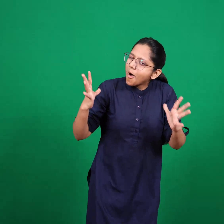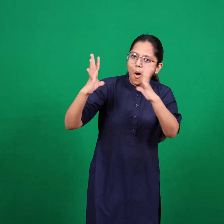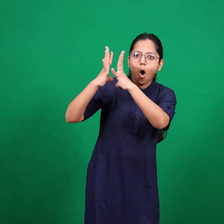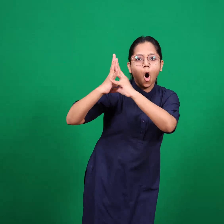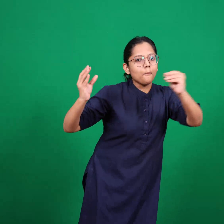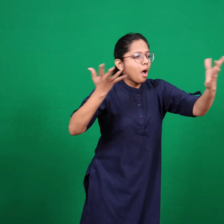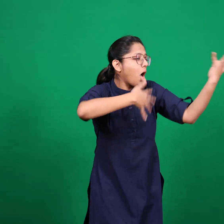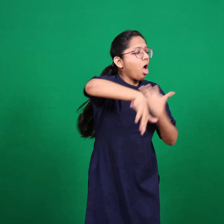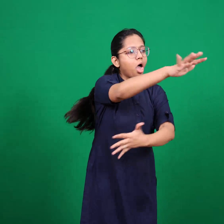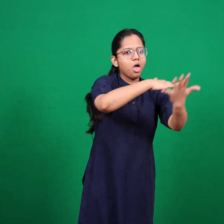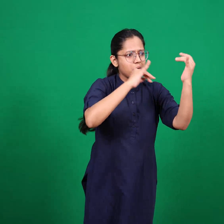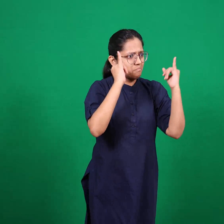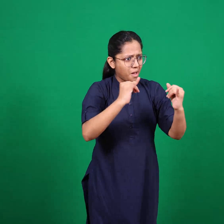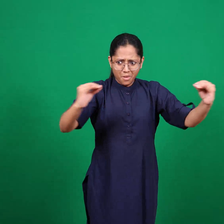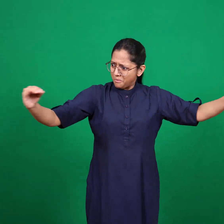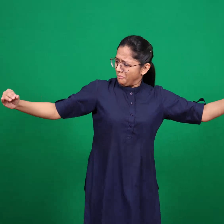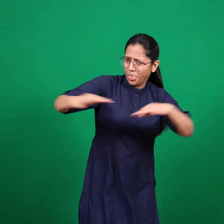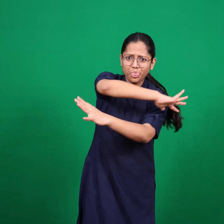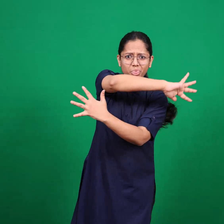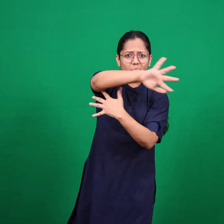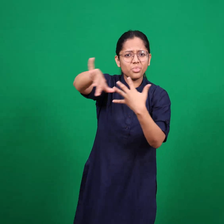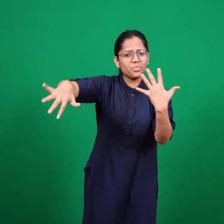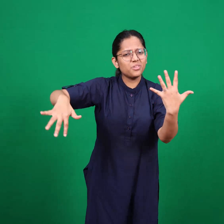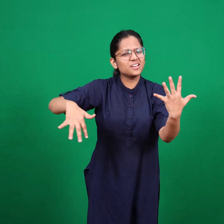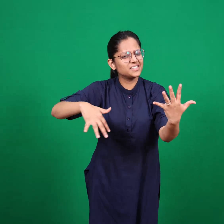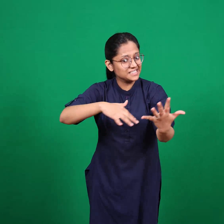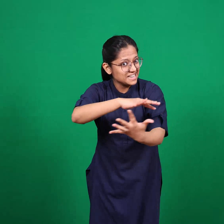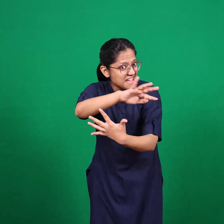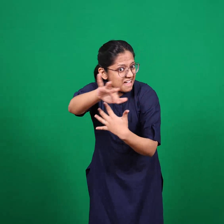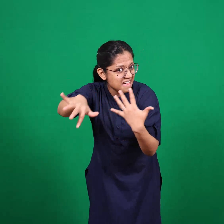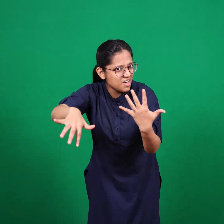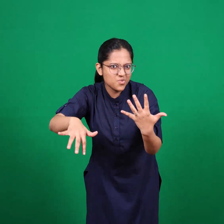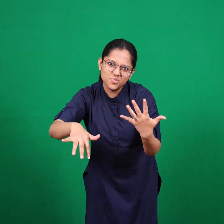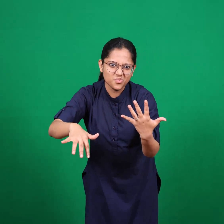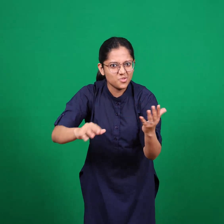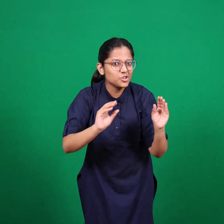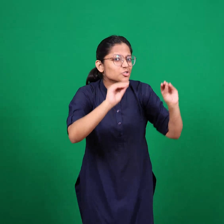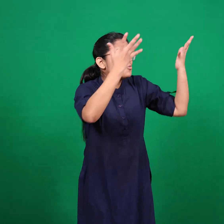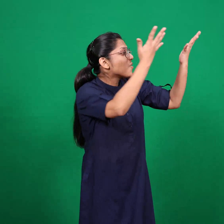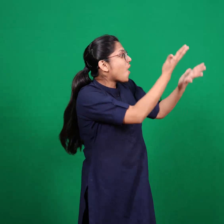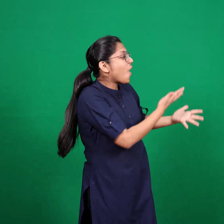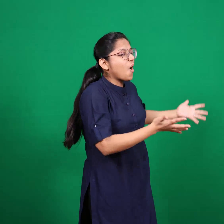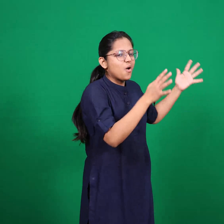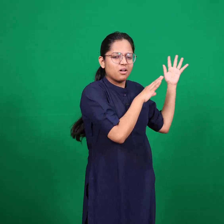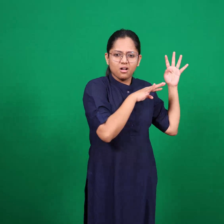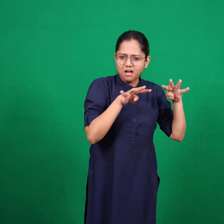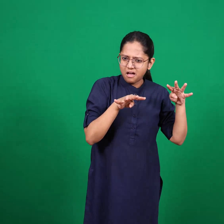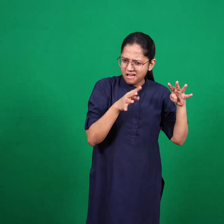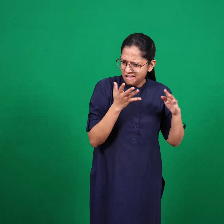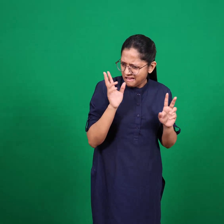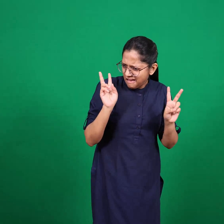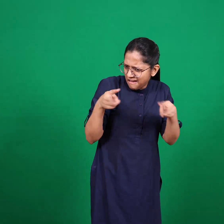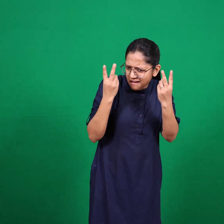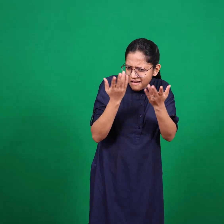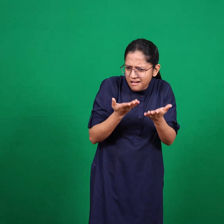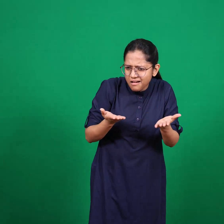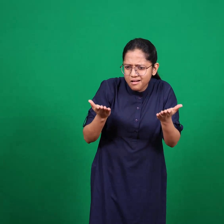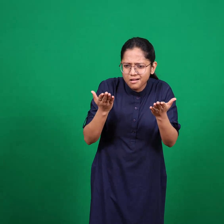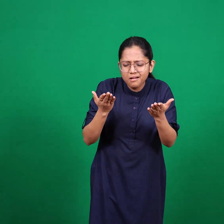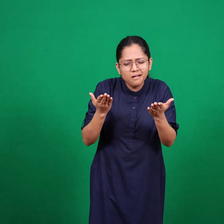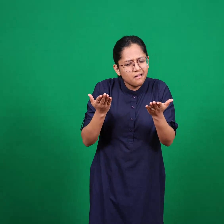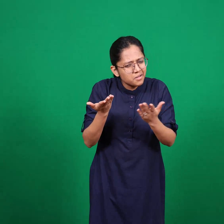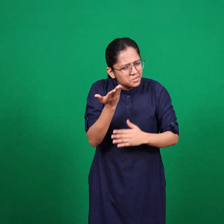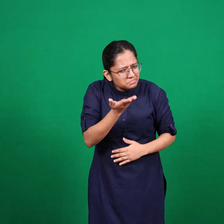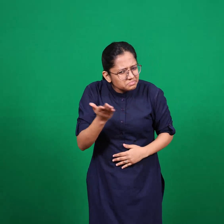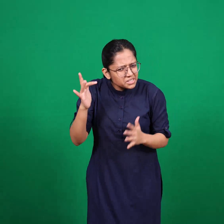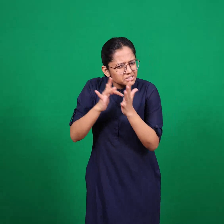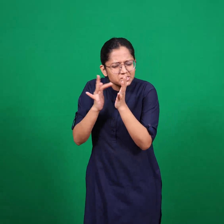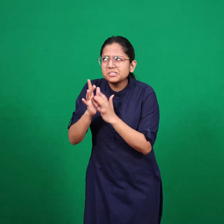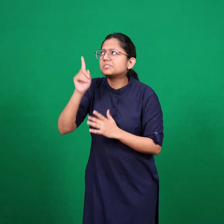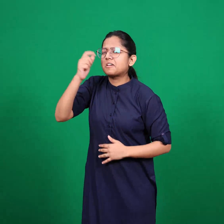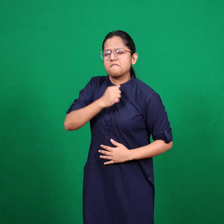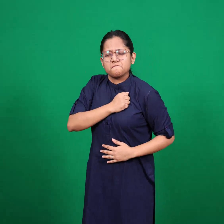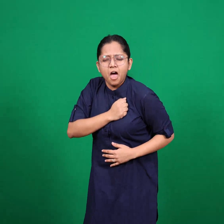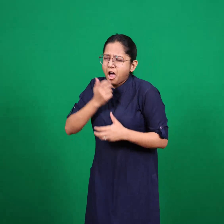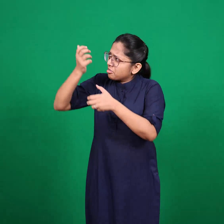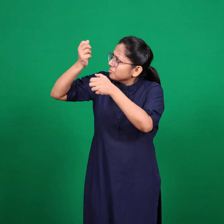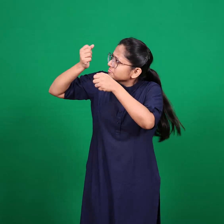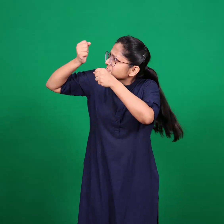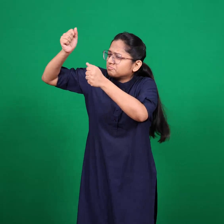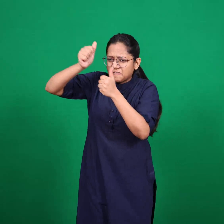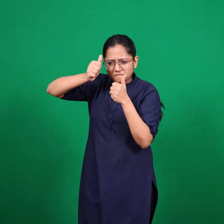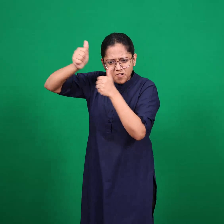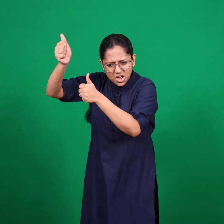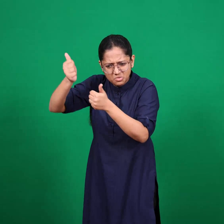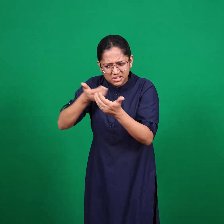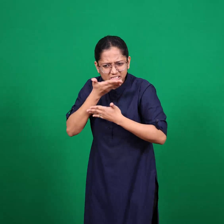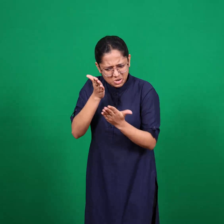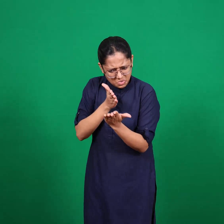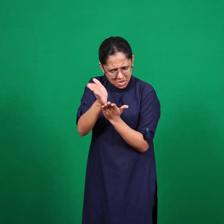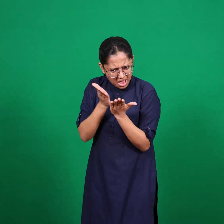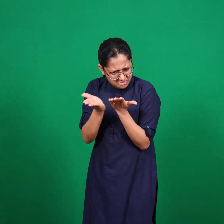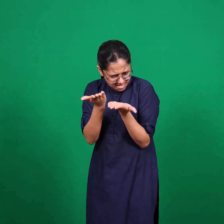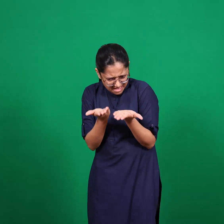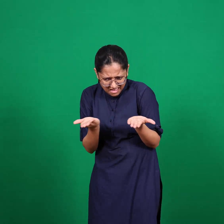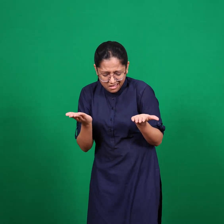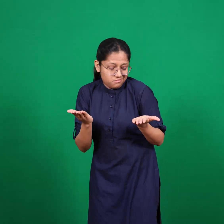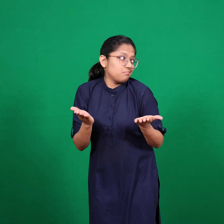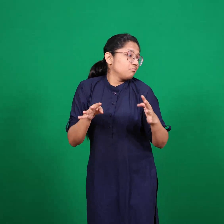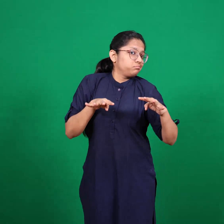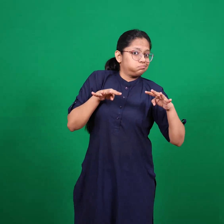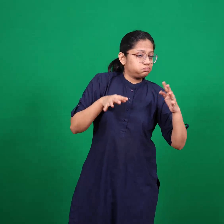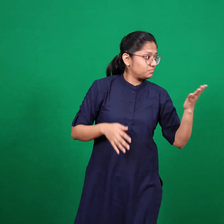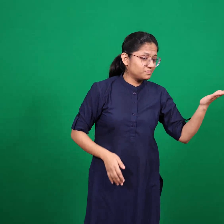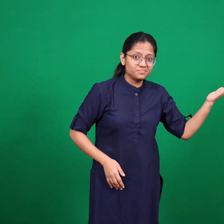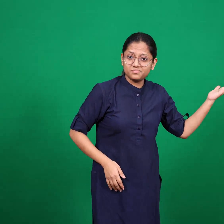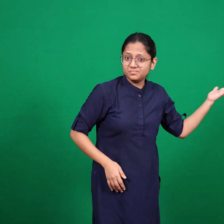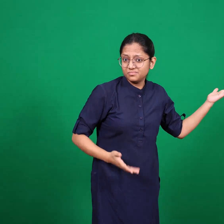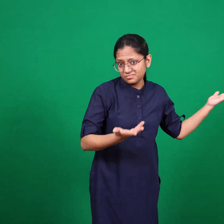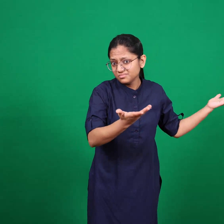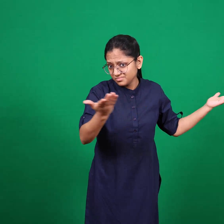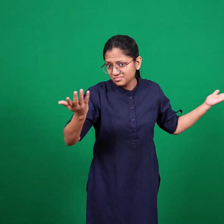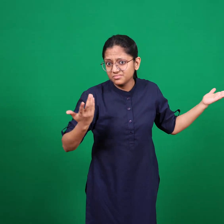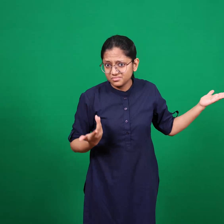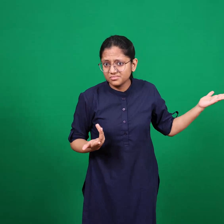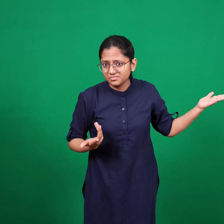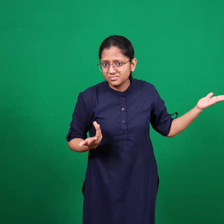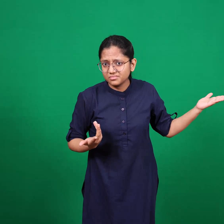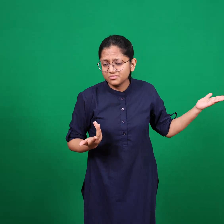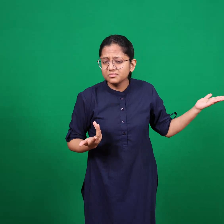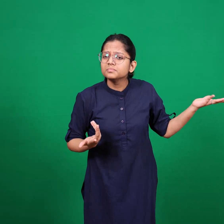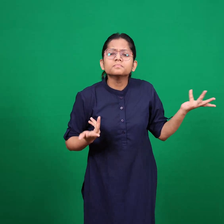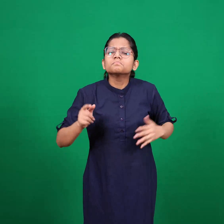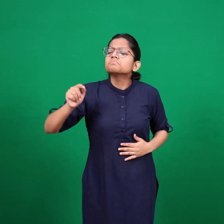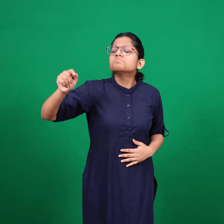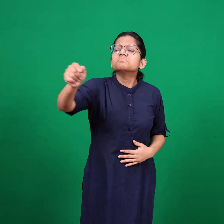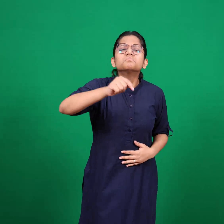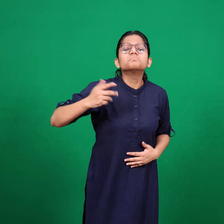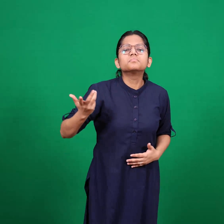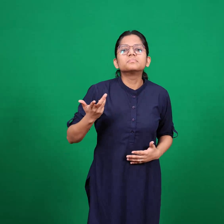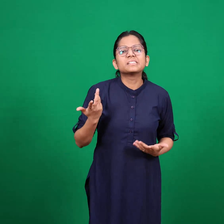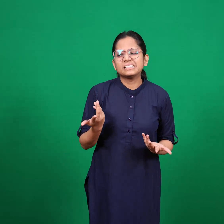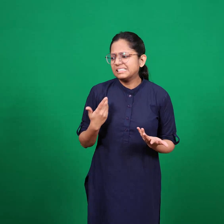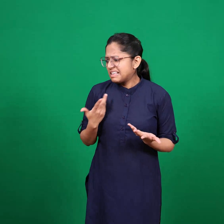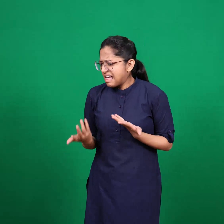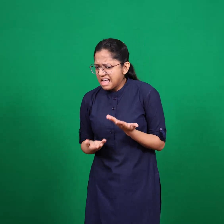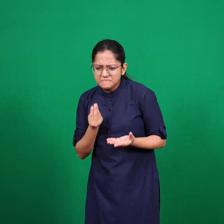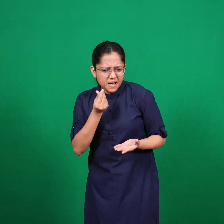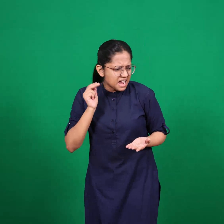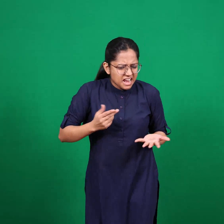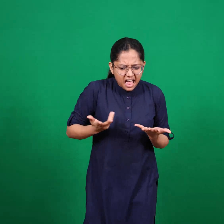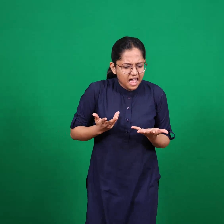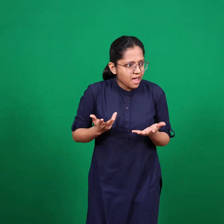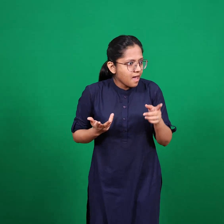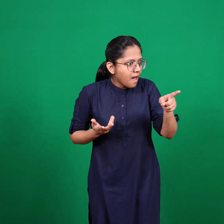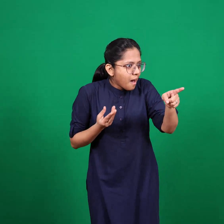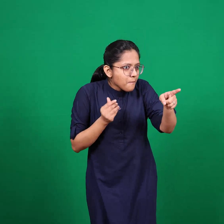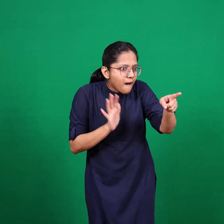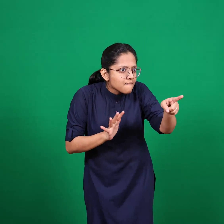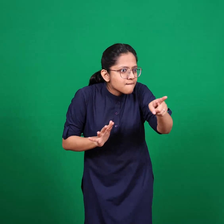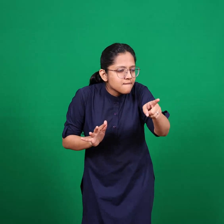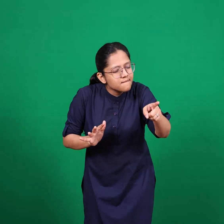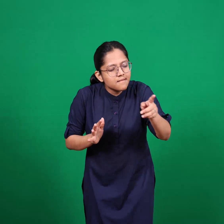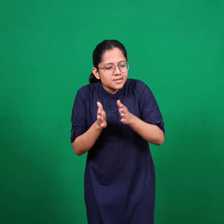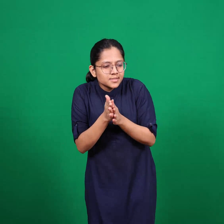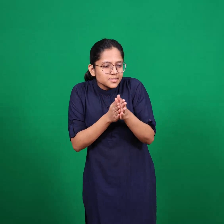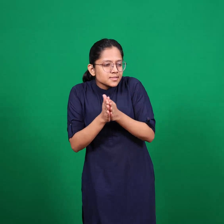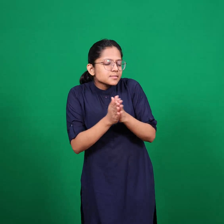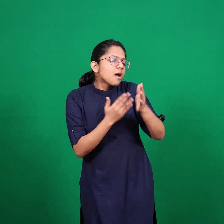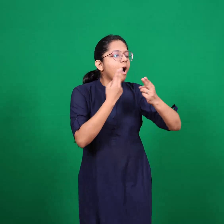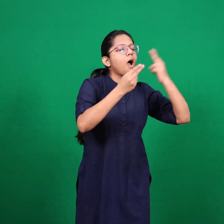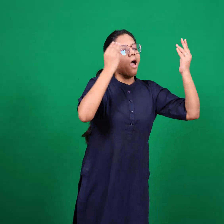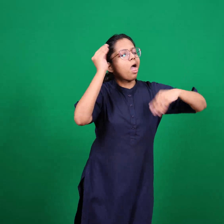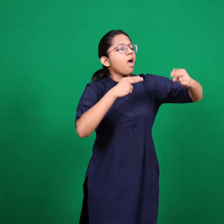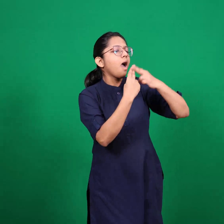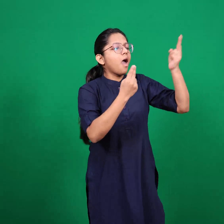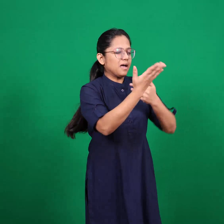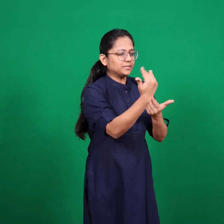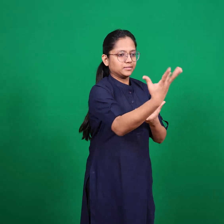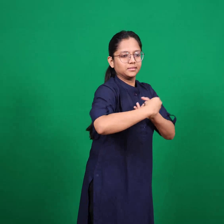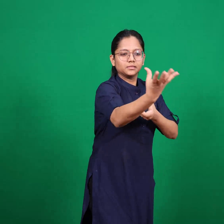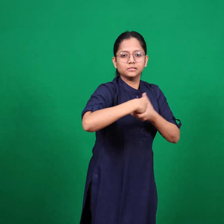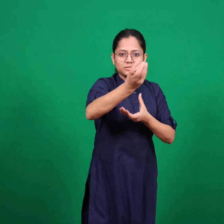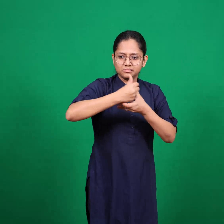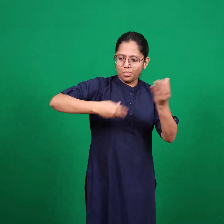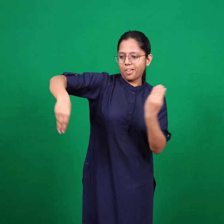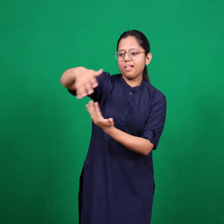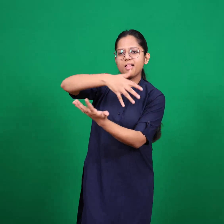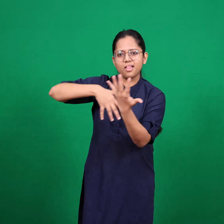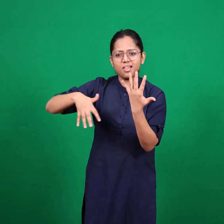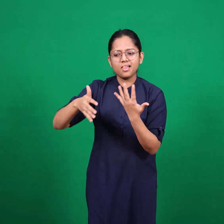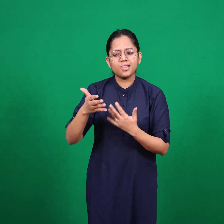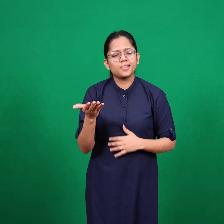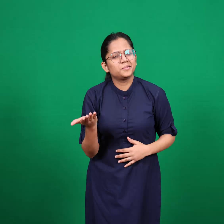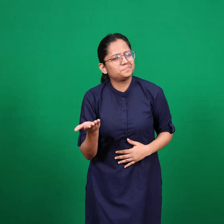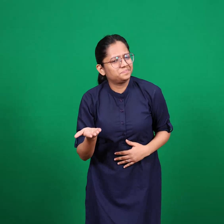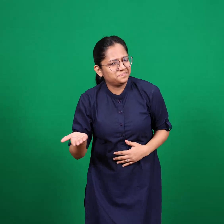In their greed, these false teachers will exploit you with deceptive words.